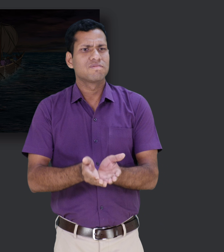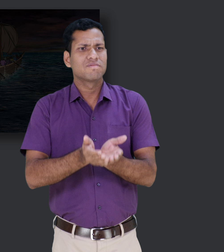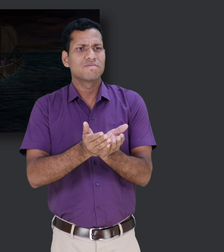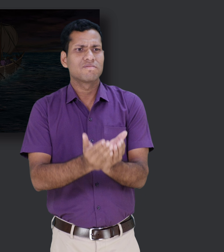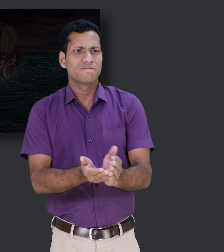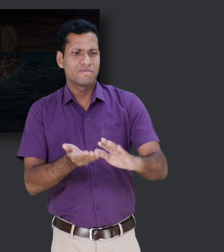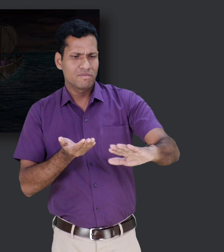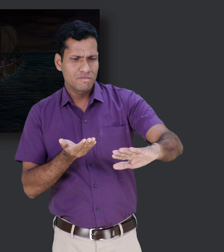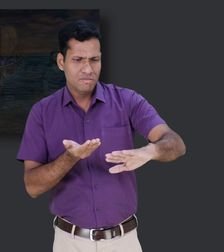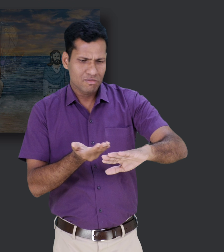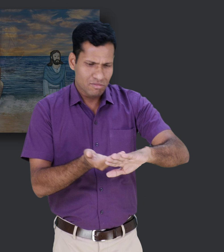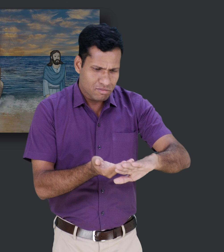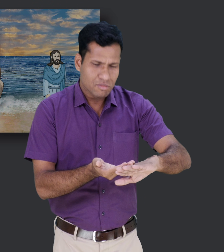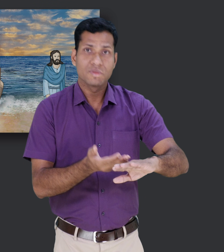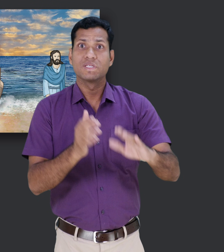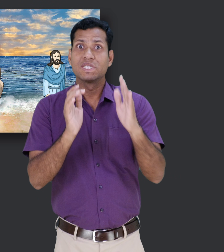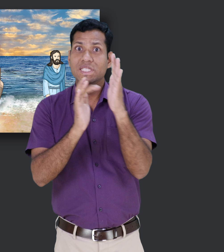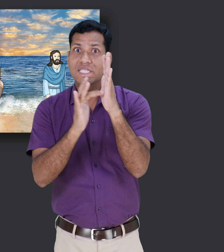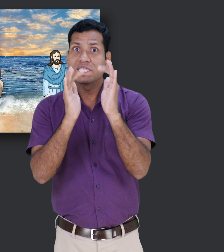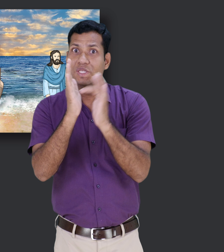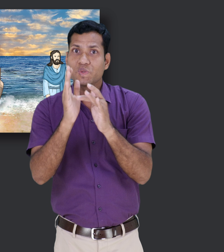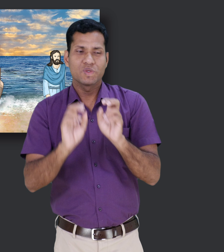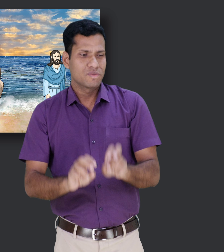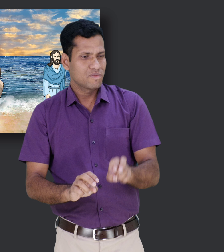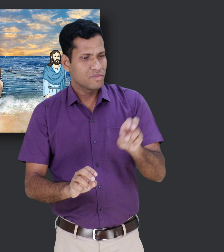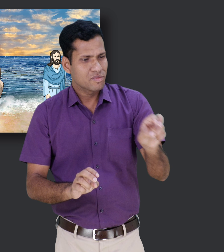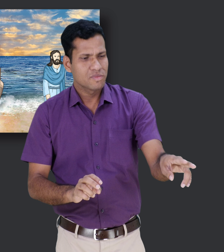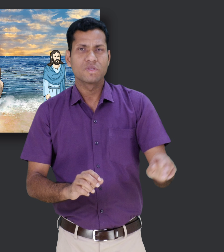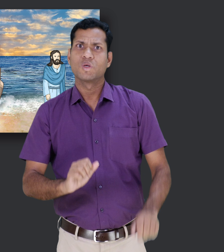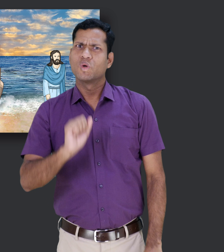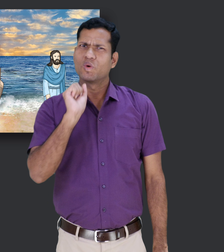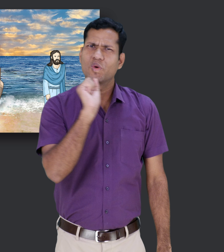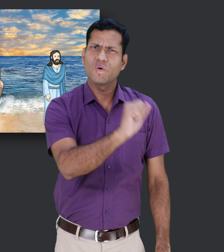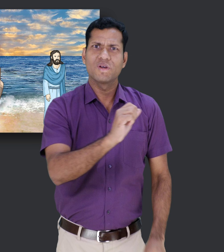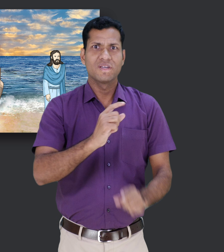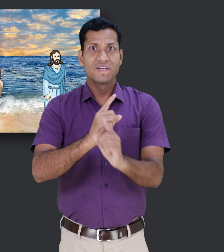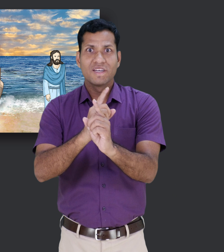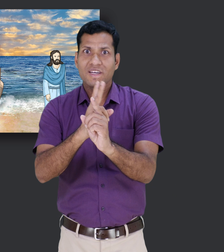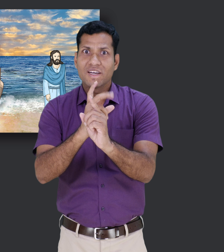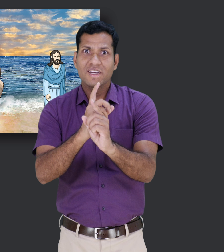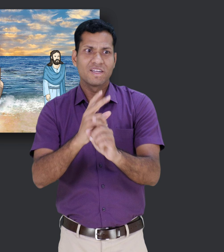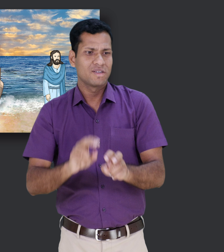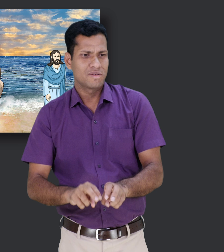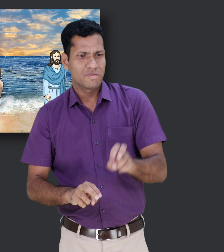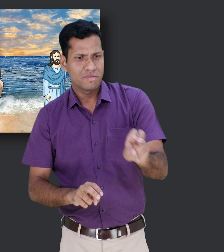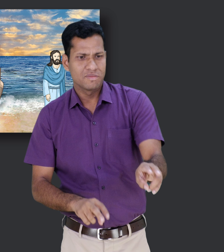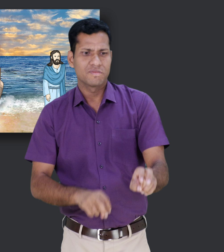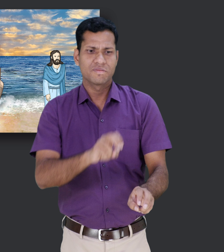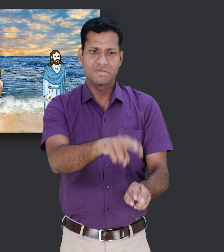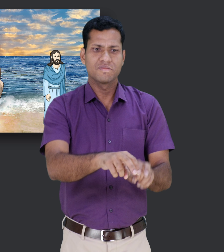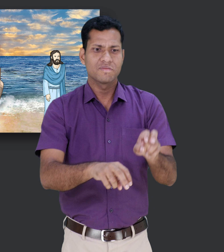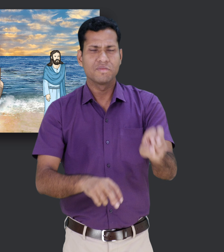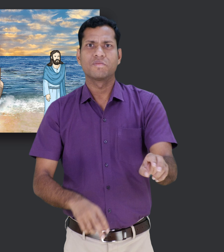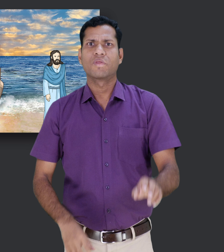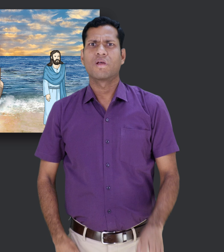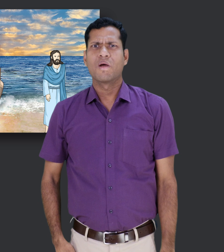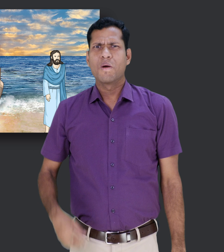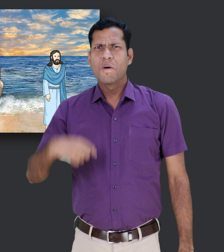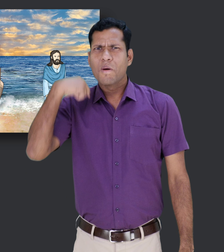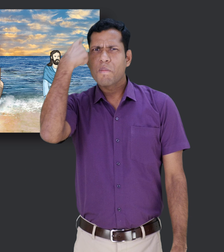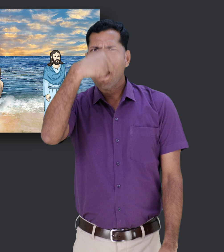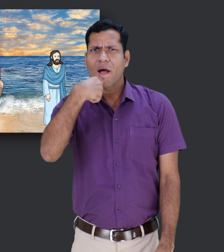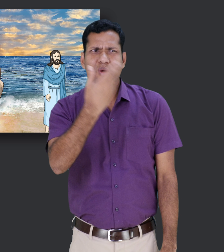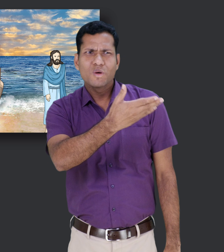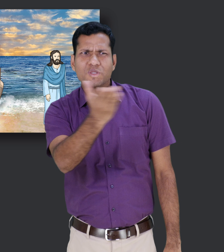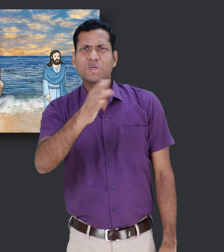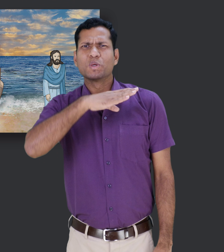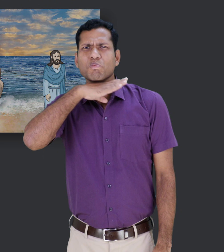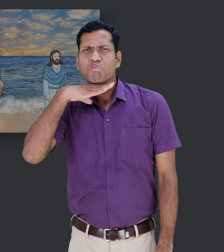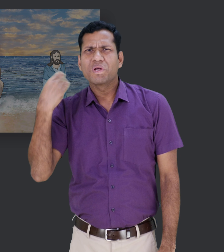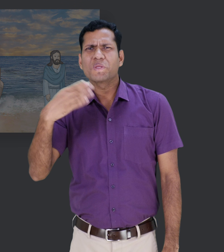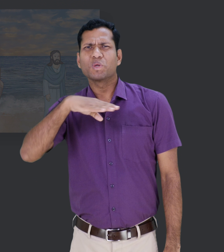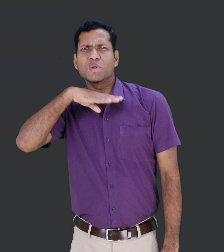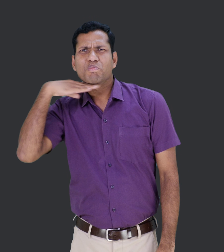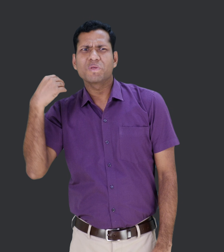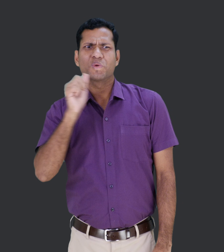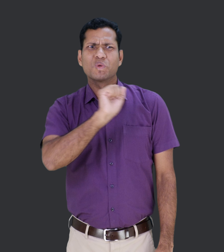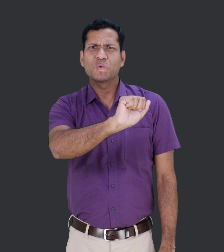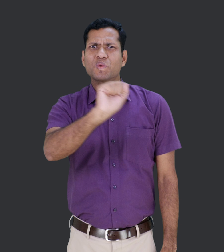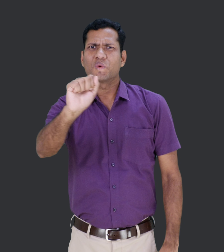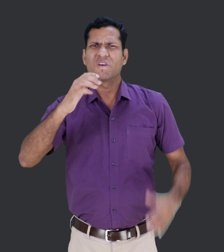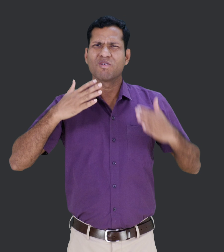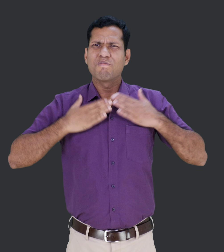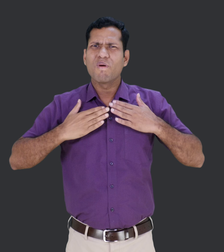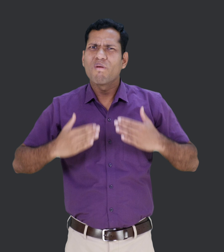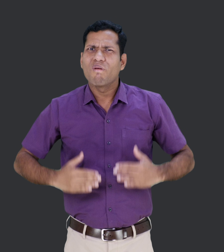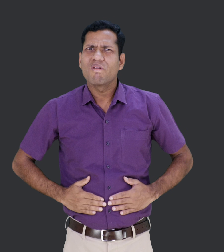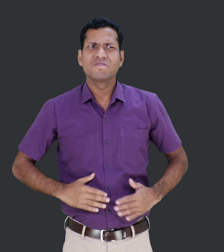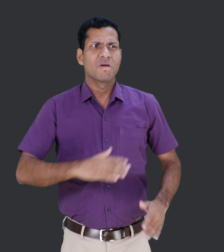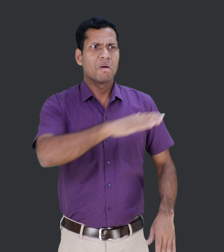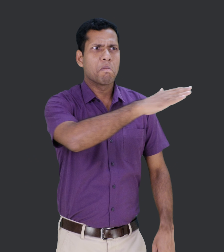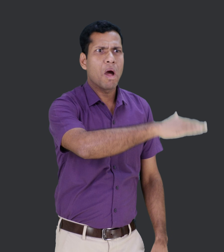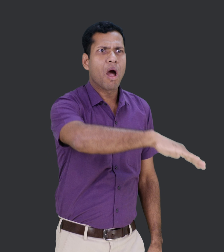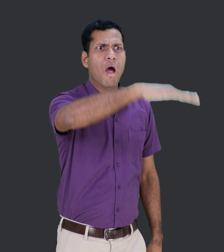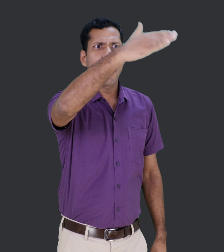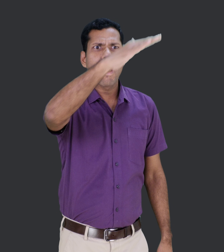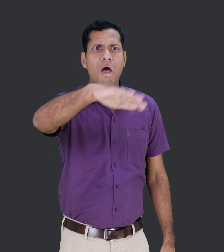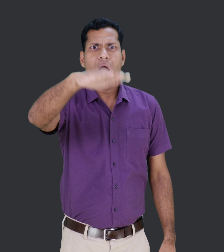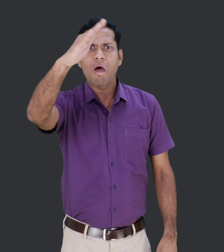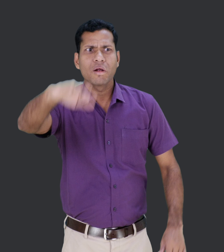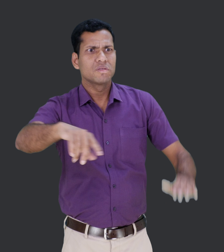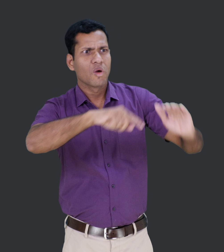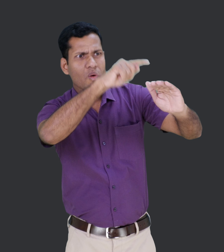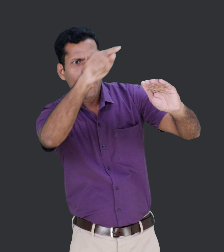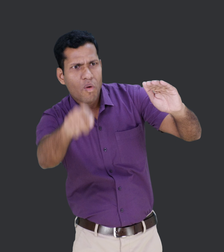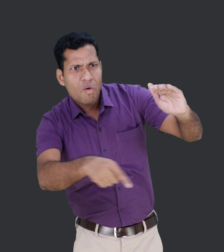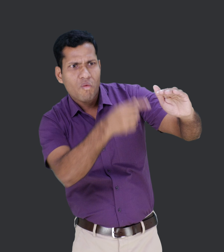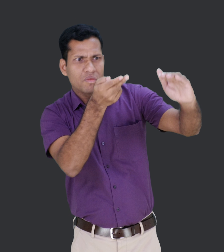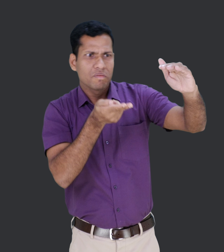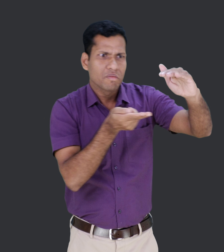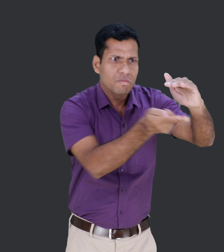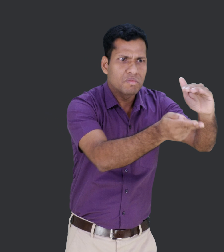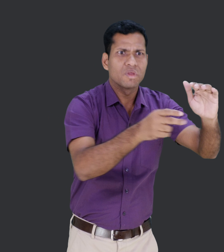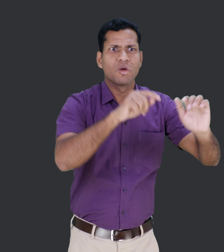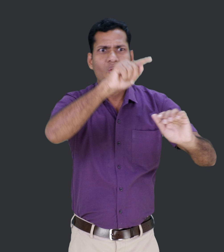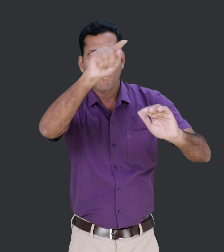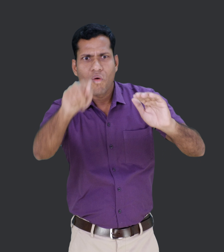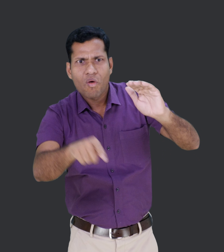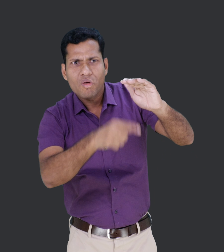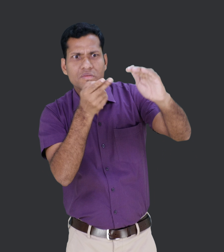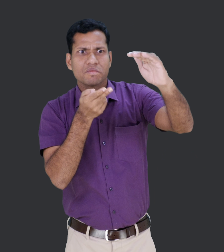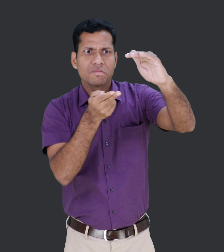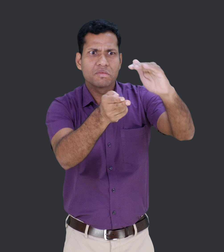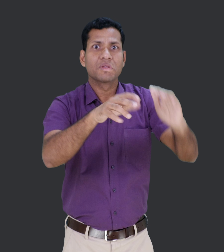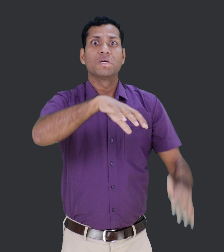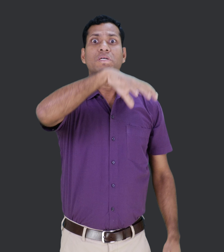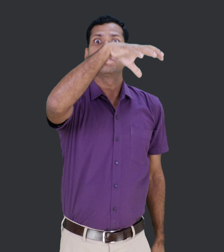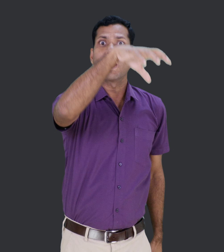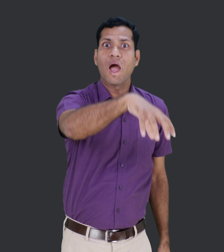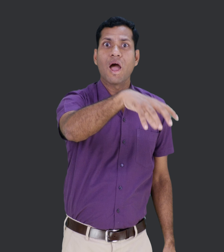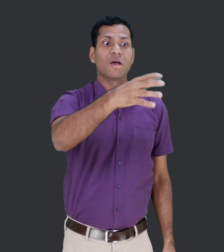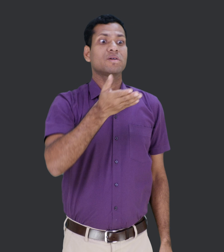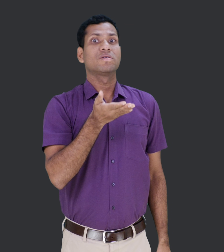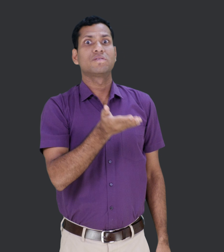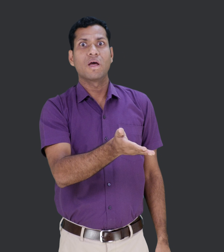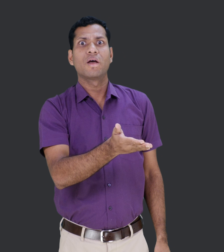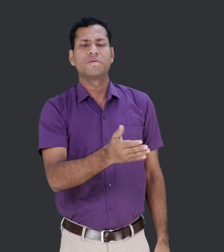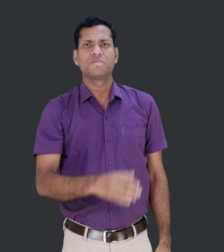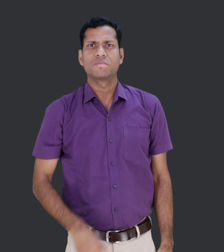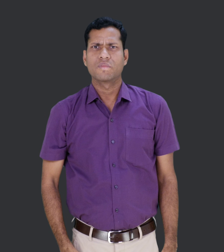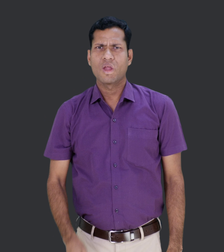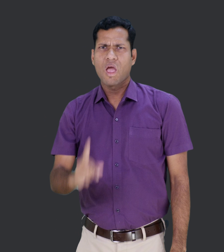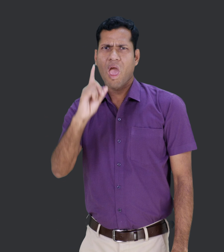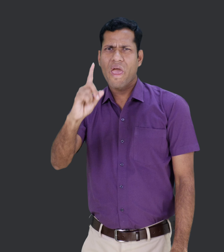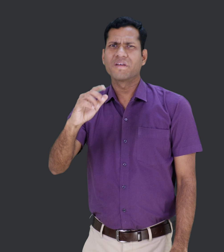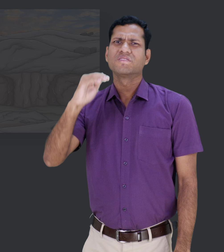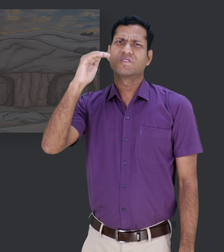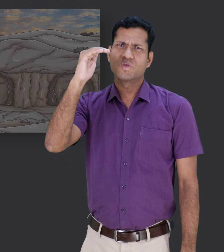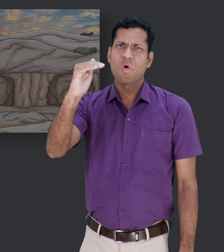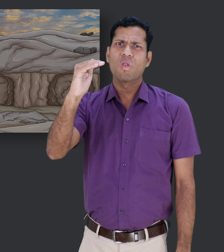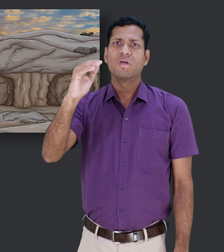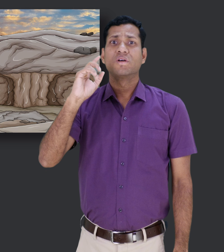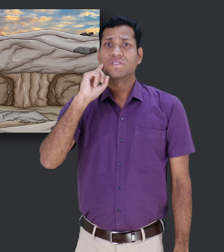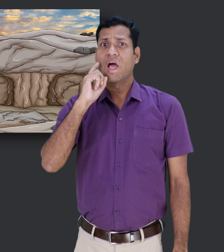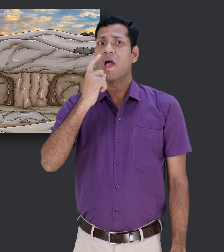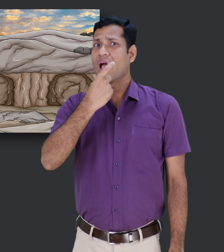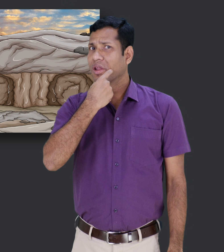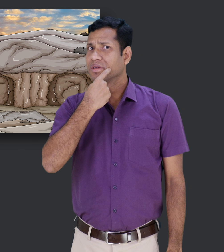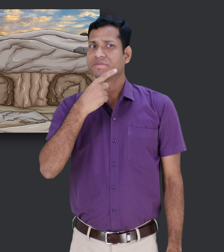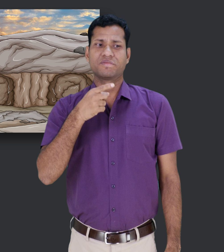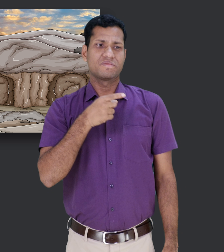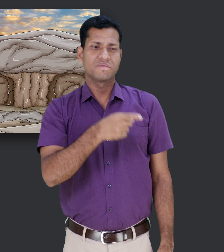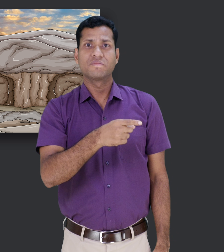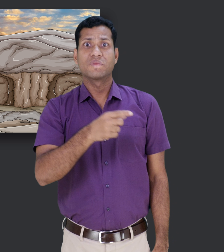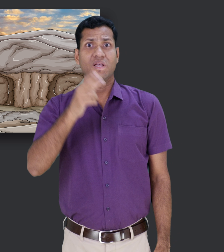As soon as Jesus got out of the boat, He was met by a man with an unclean spirit, who was coming from the tombs.